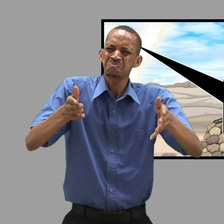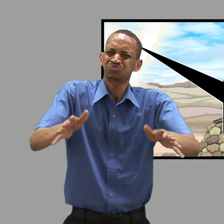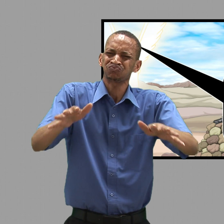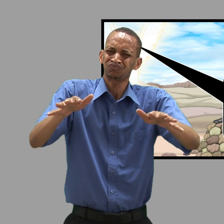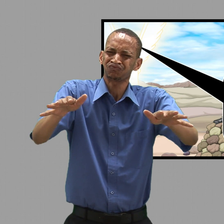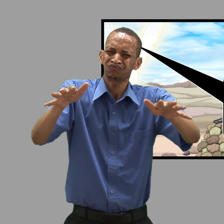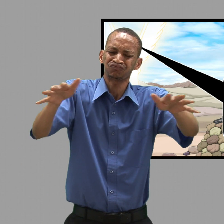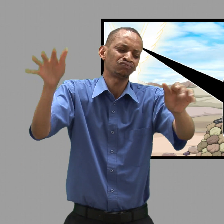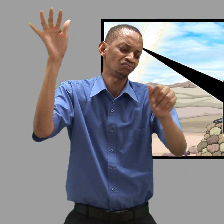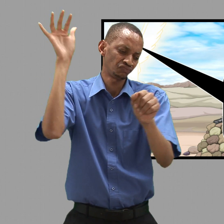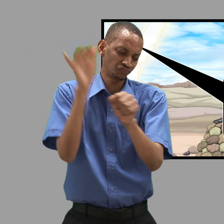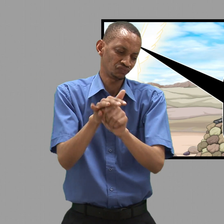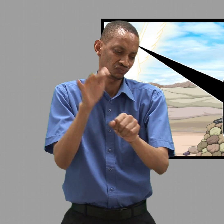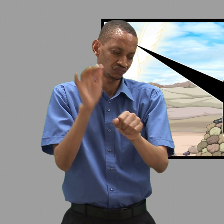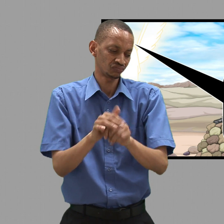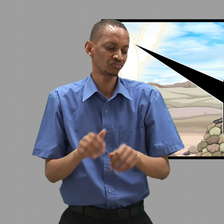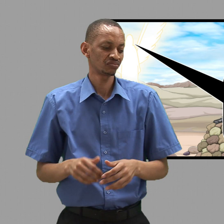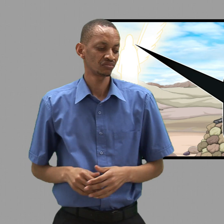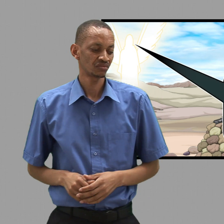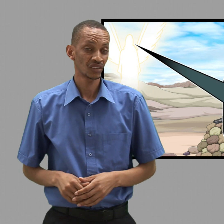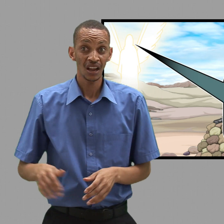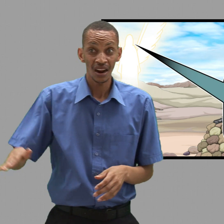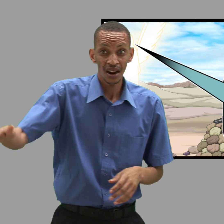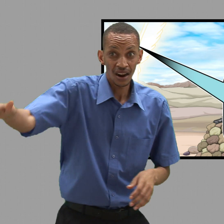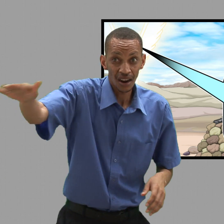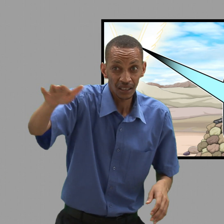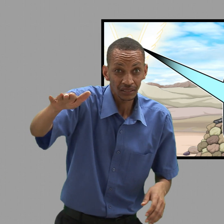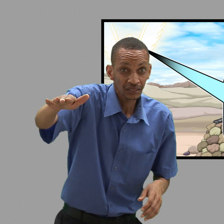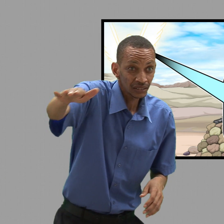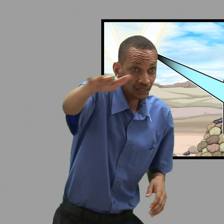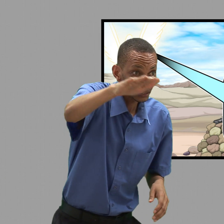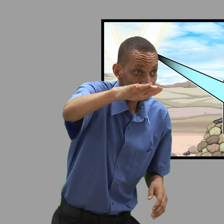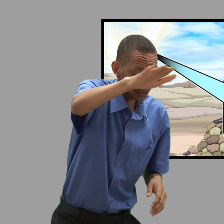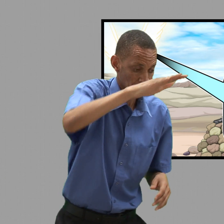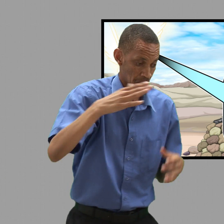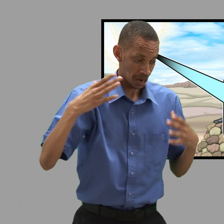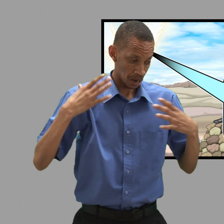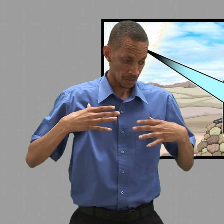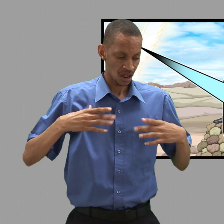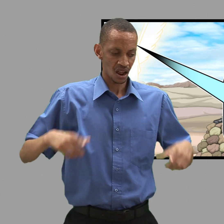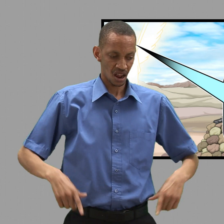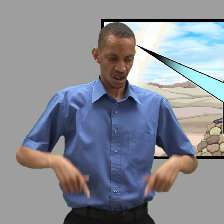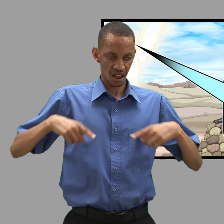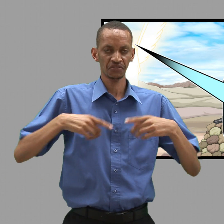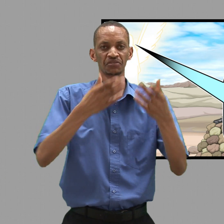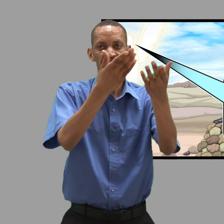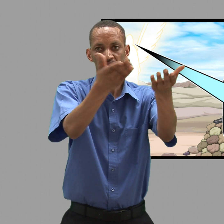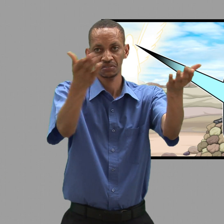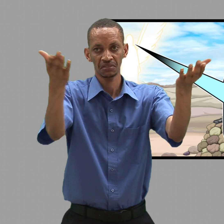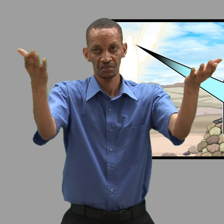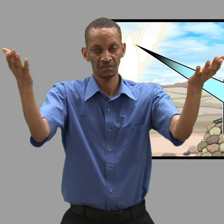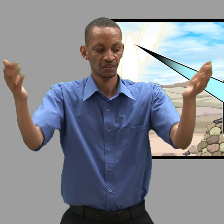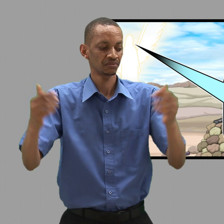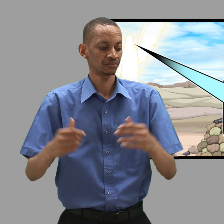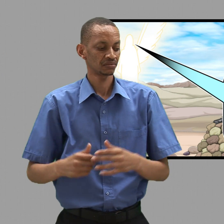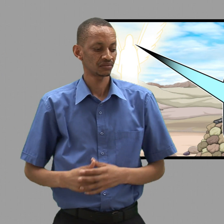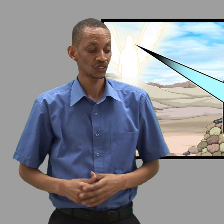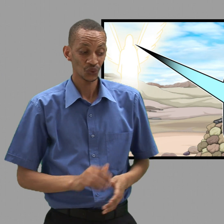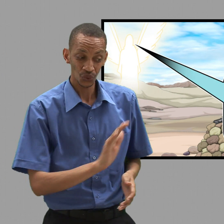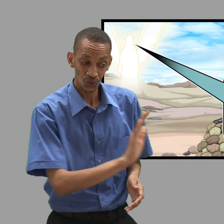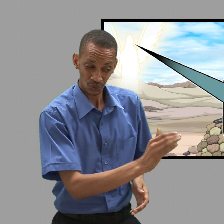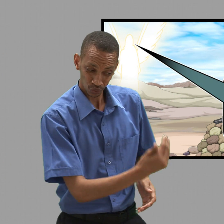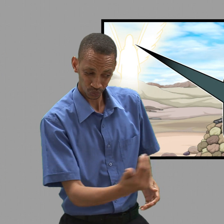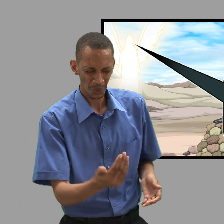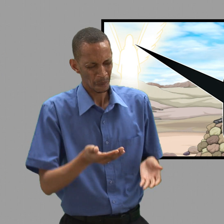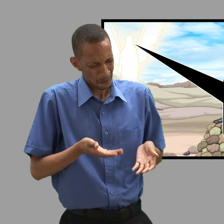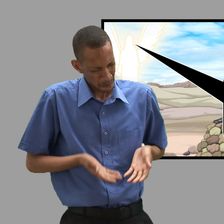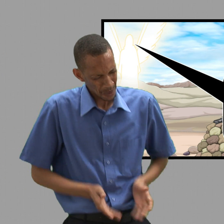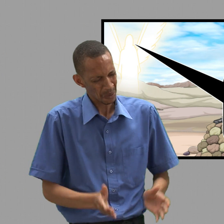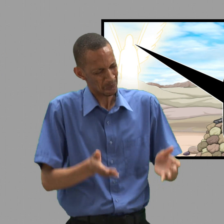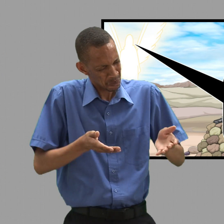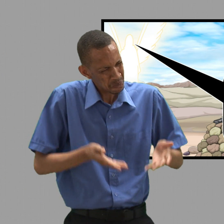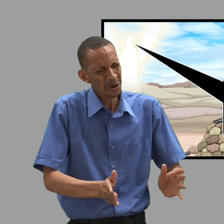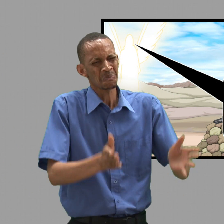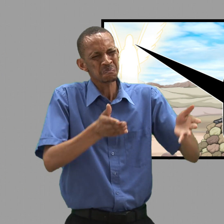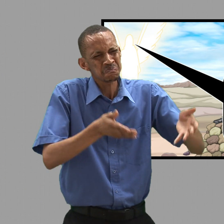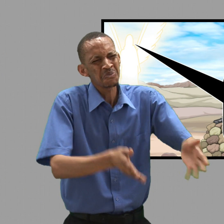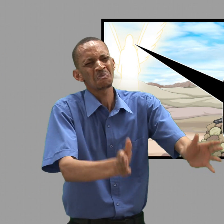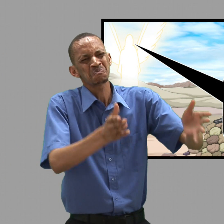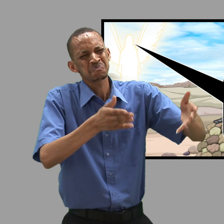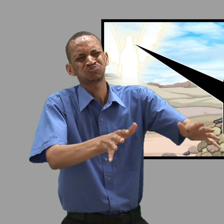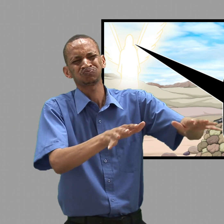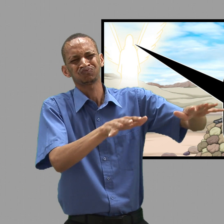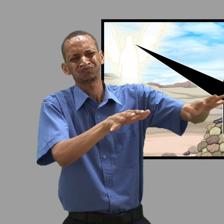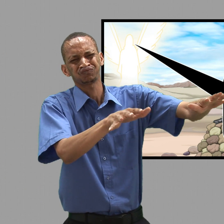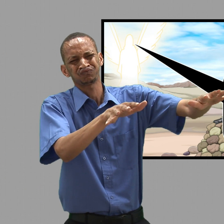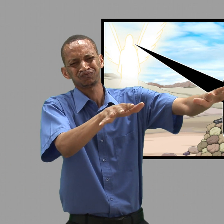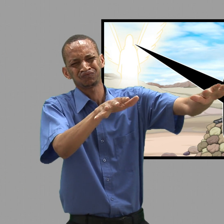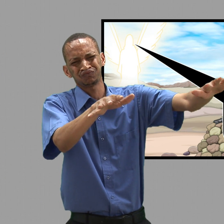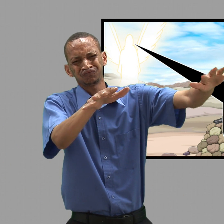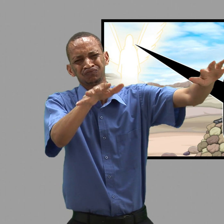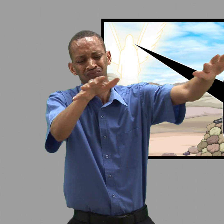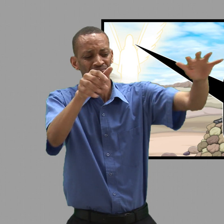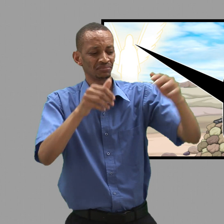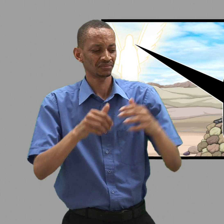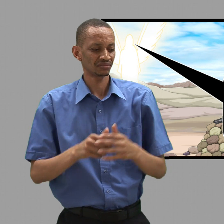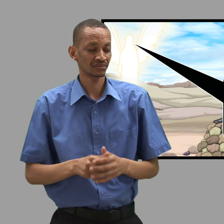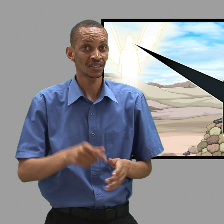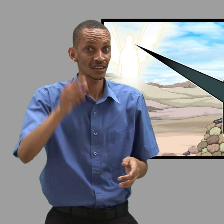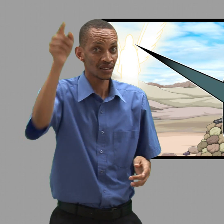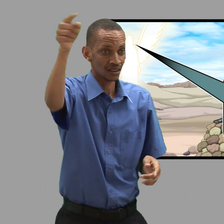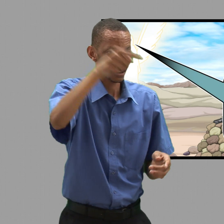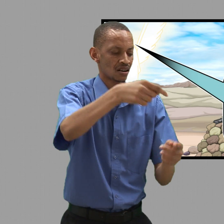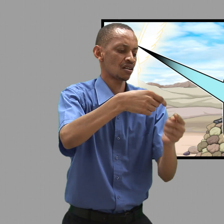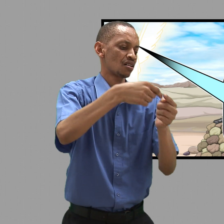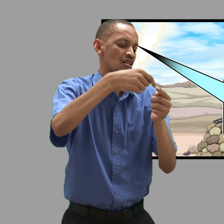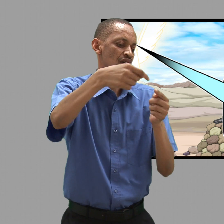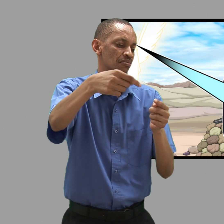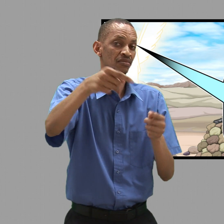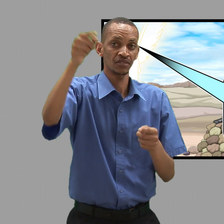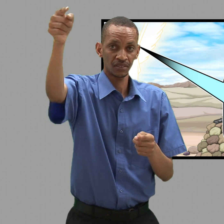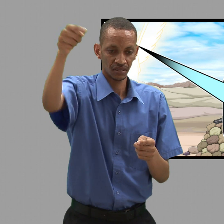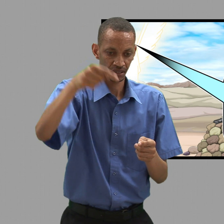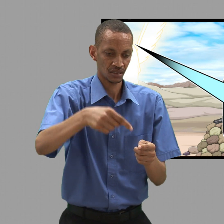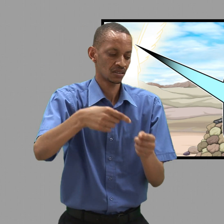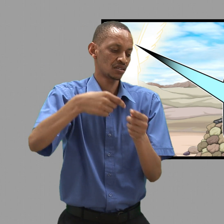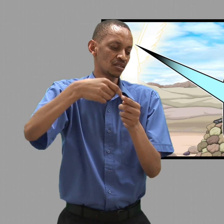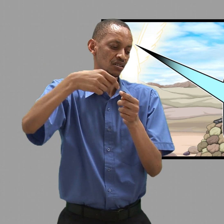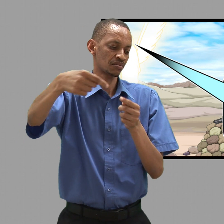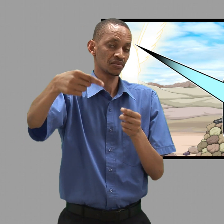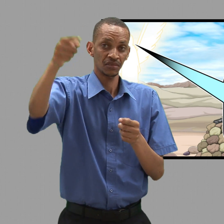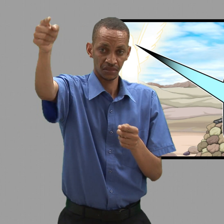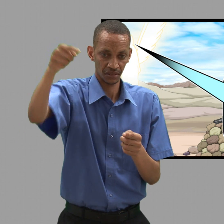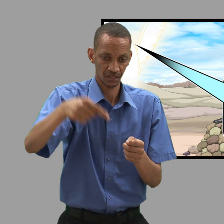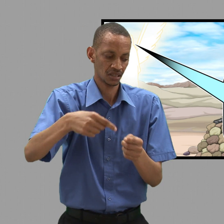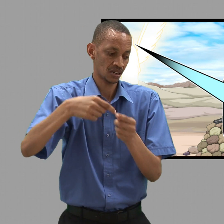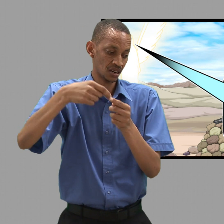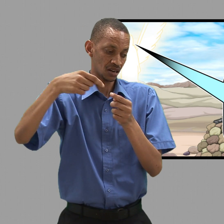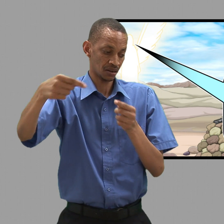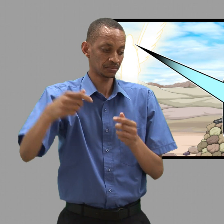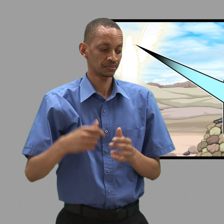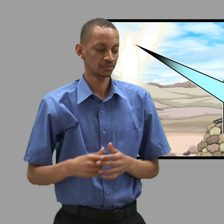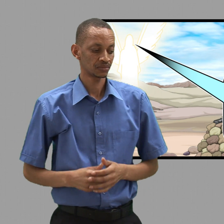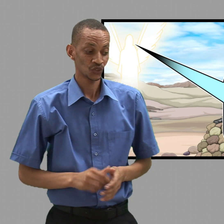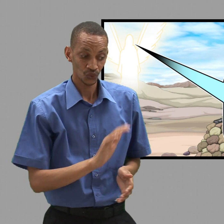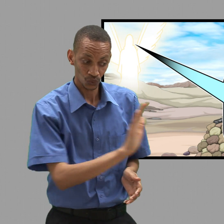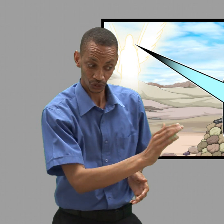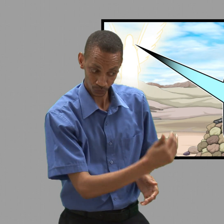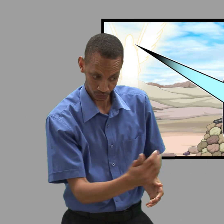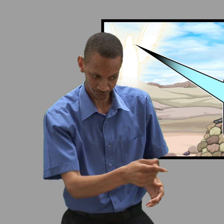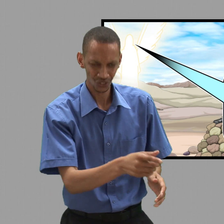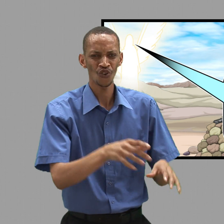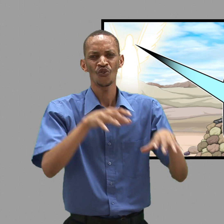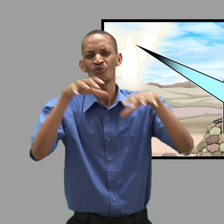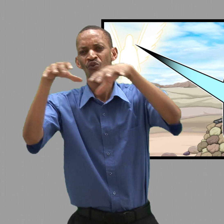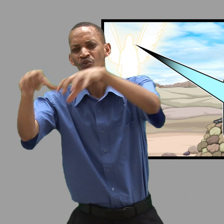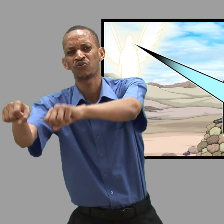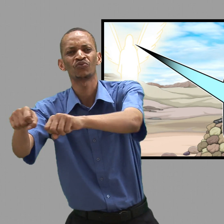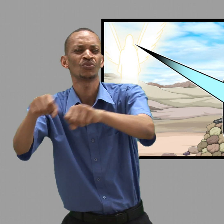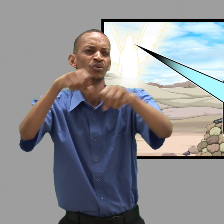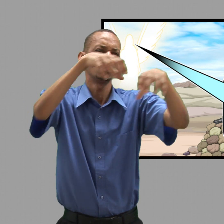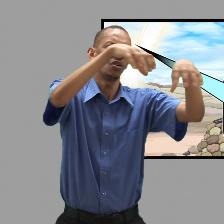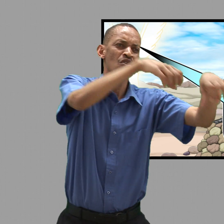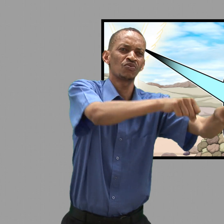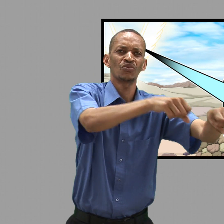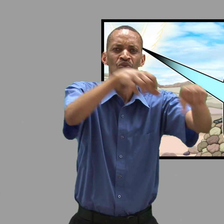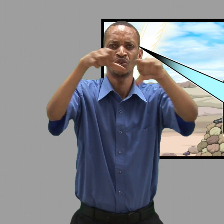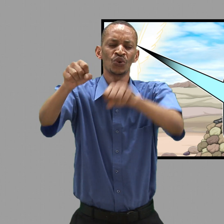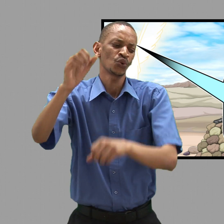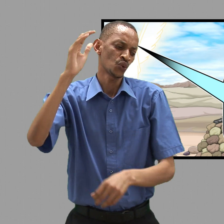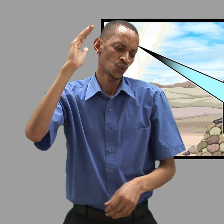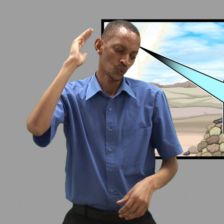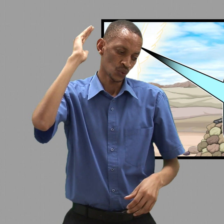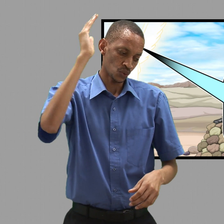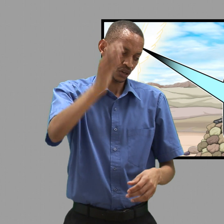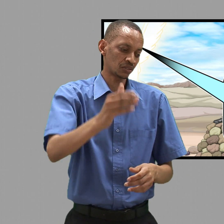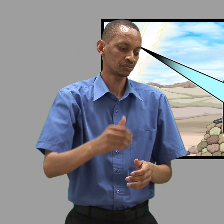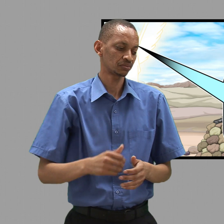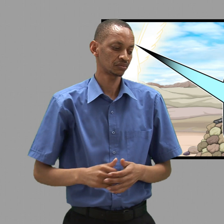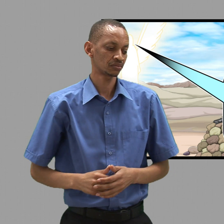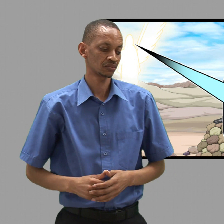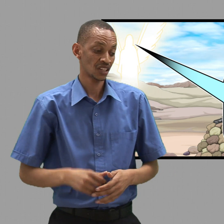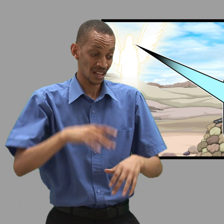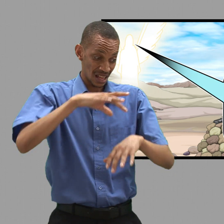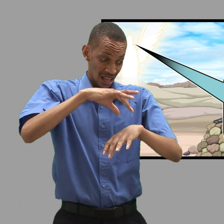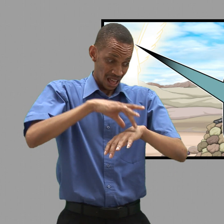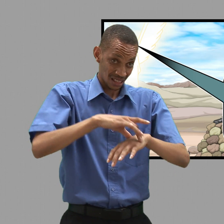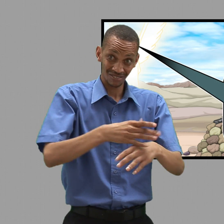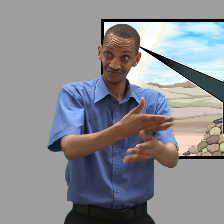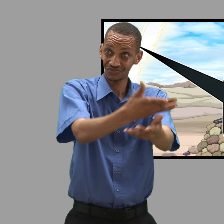Your descendants will possess the gates of their enemies.